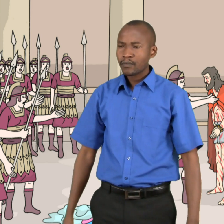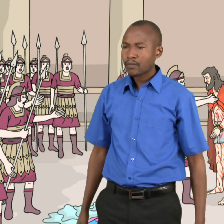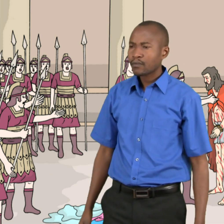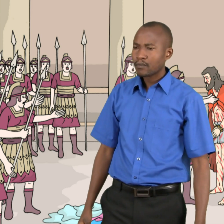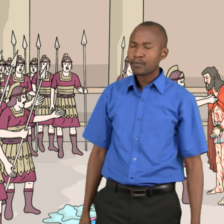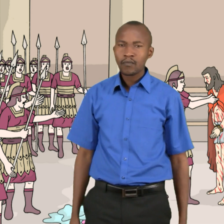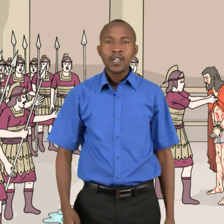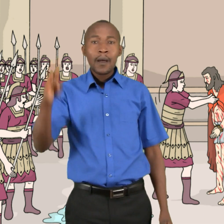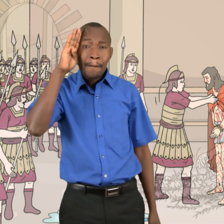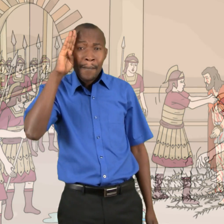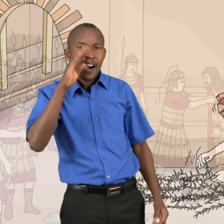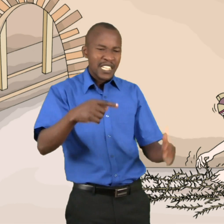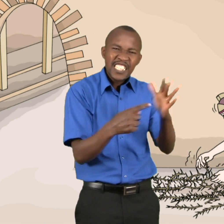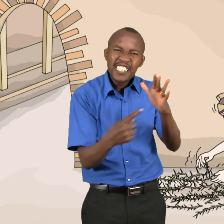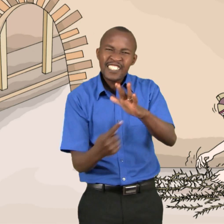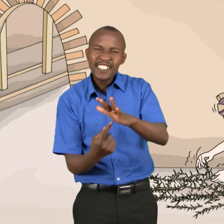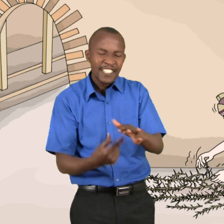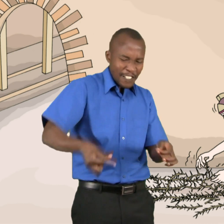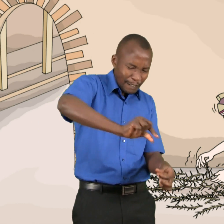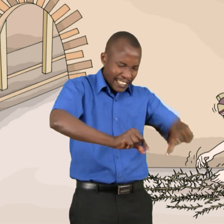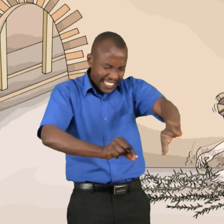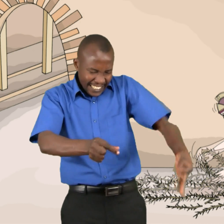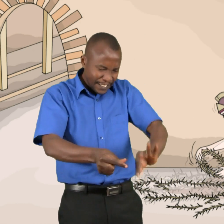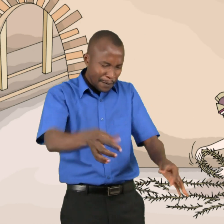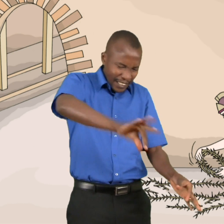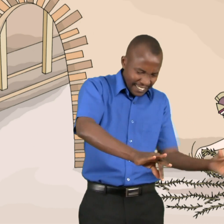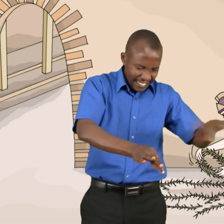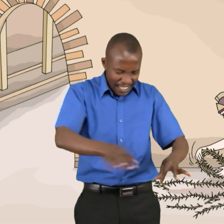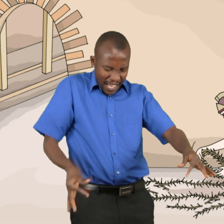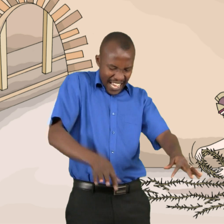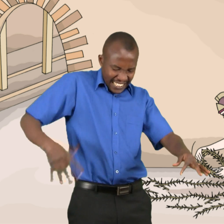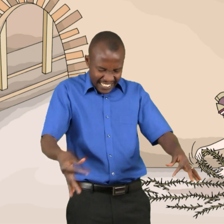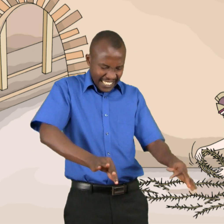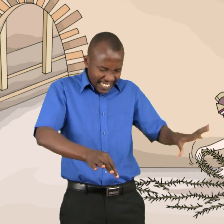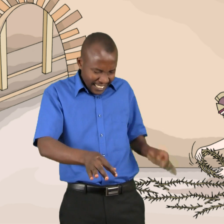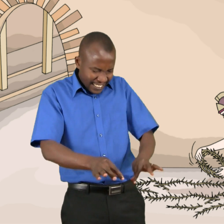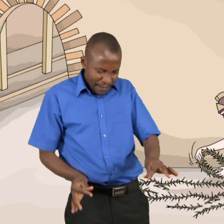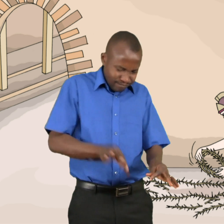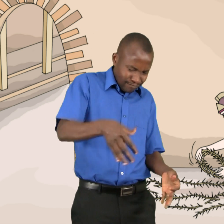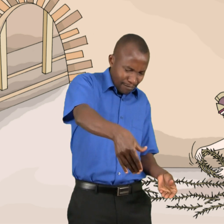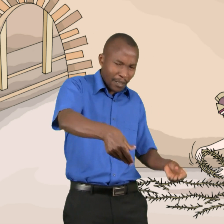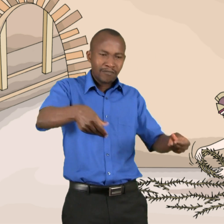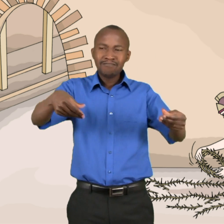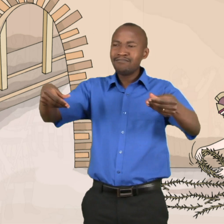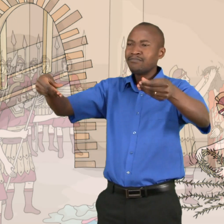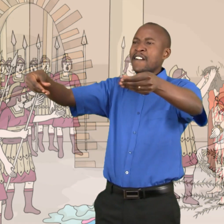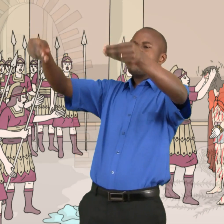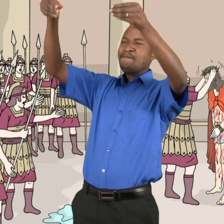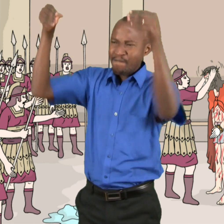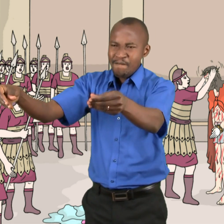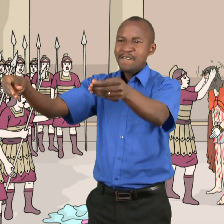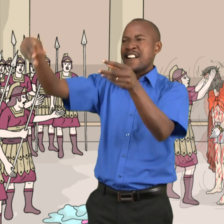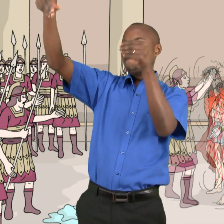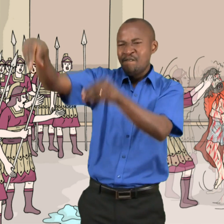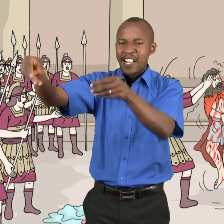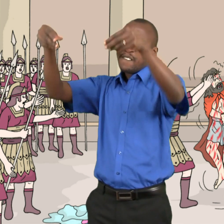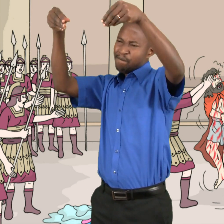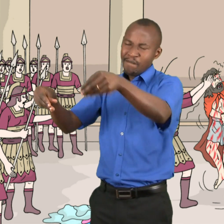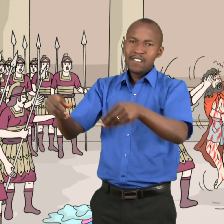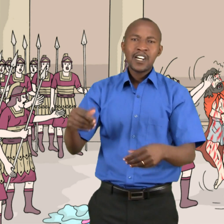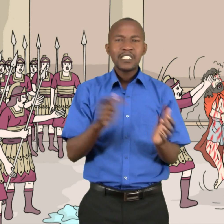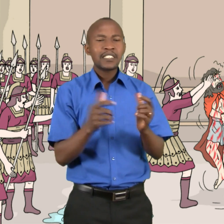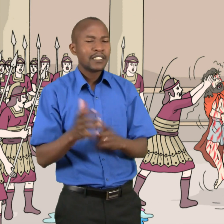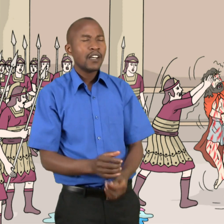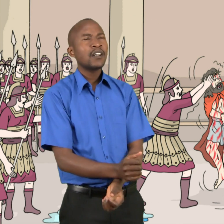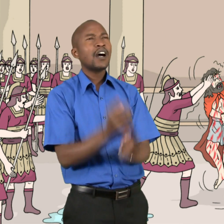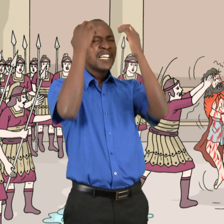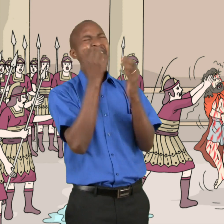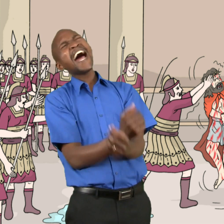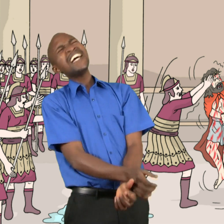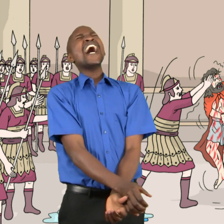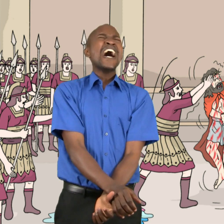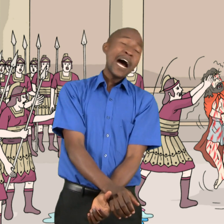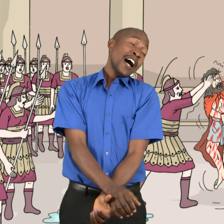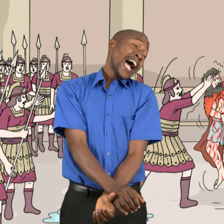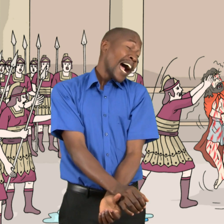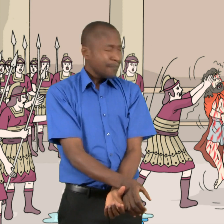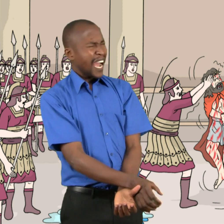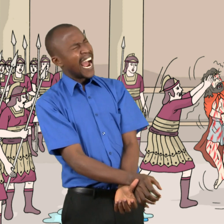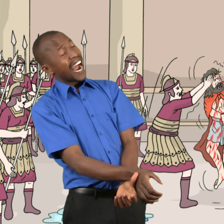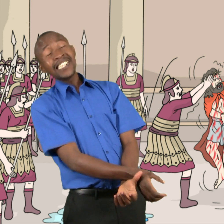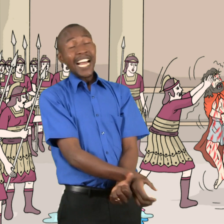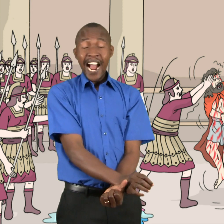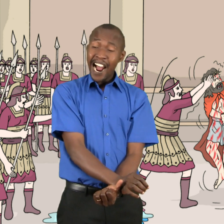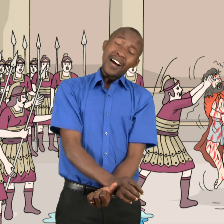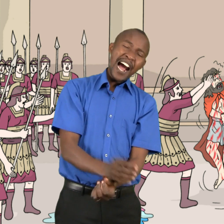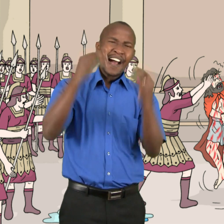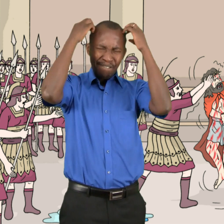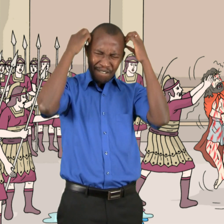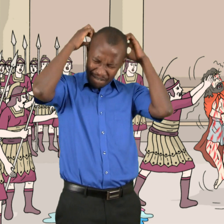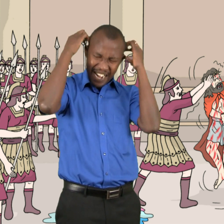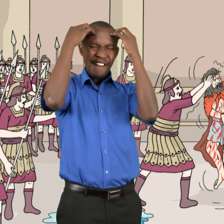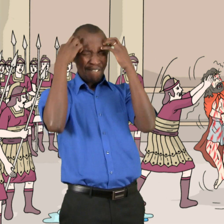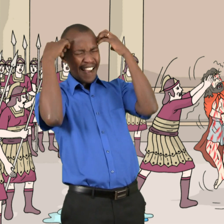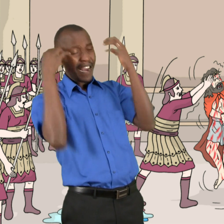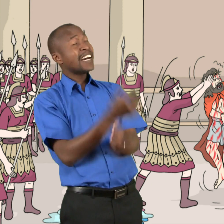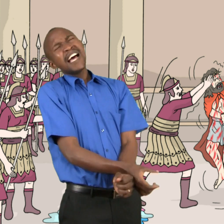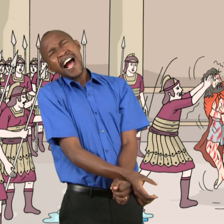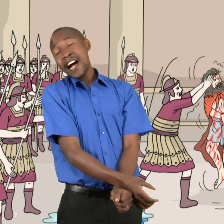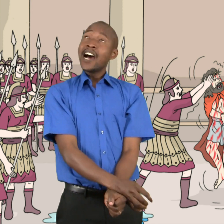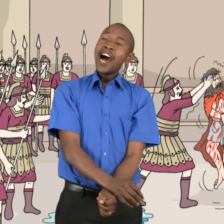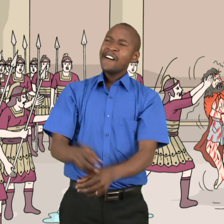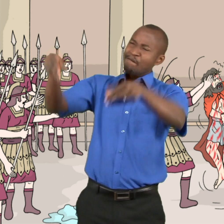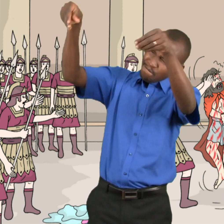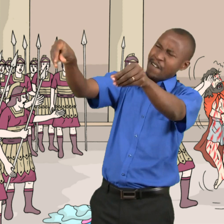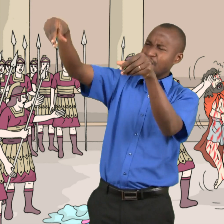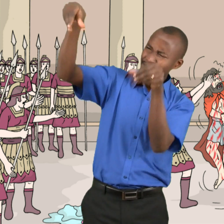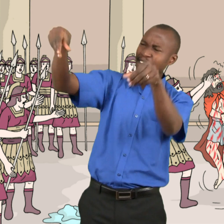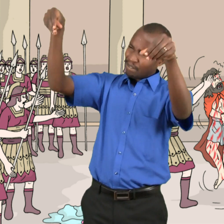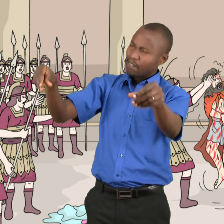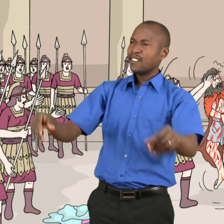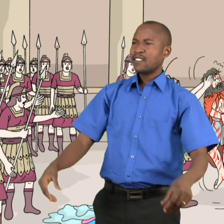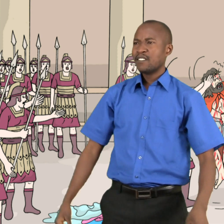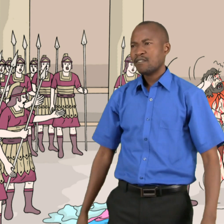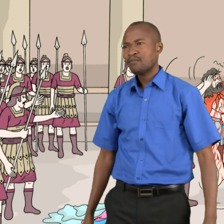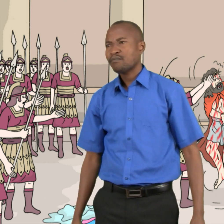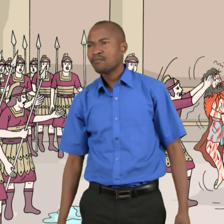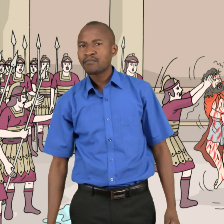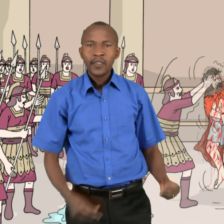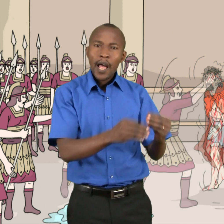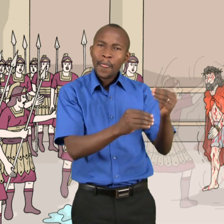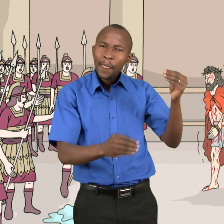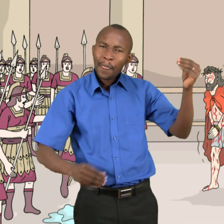And they twisted together a crown of thorns and set it on His head.